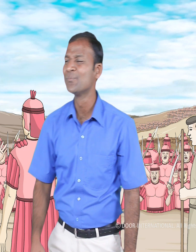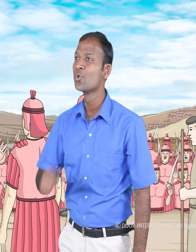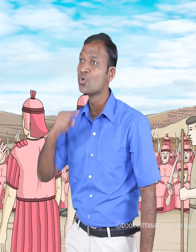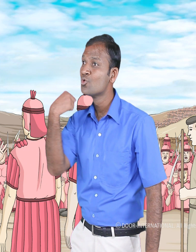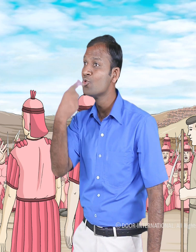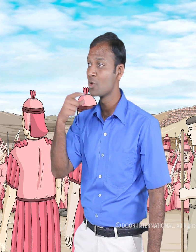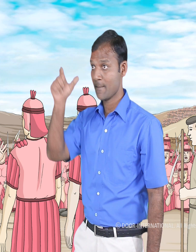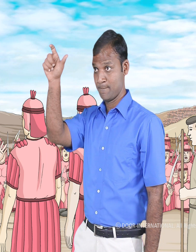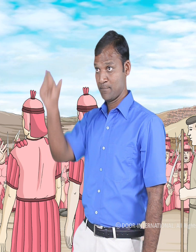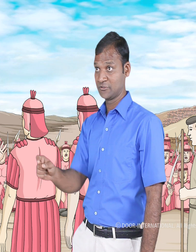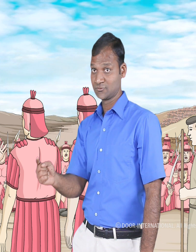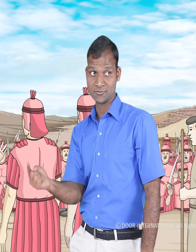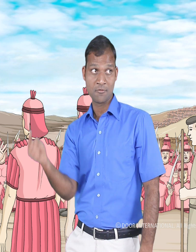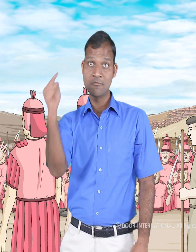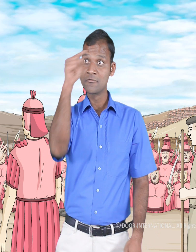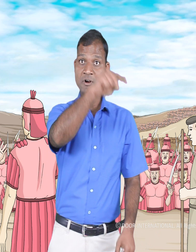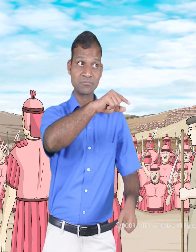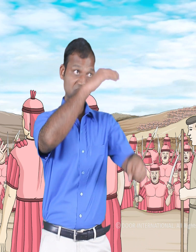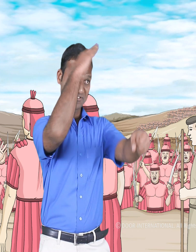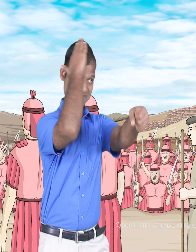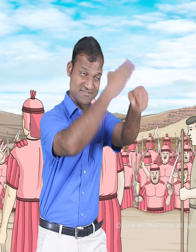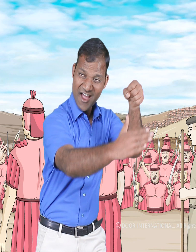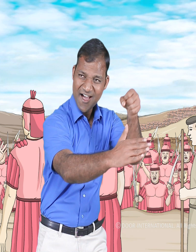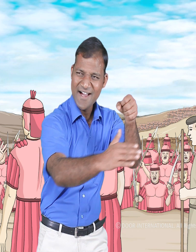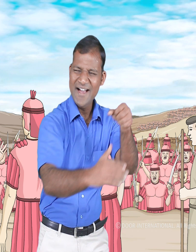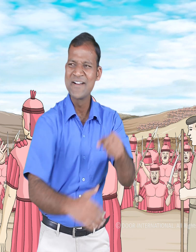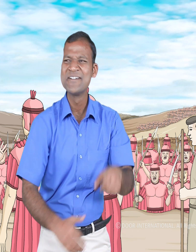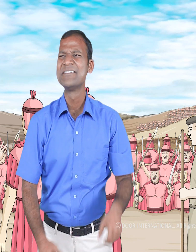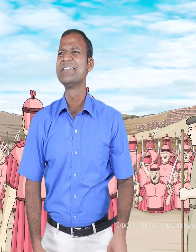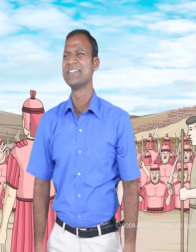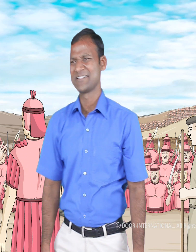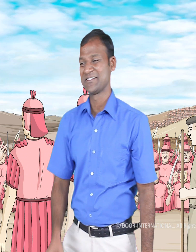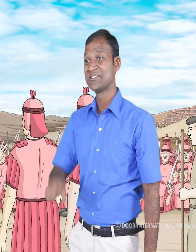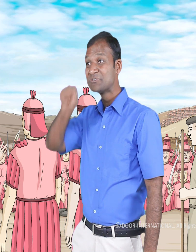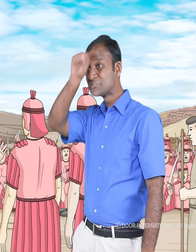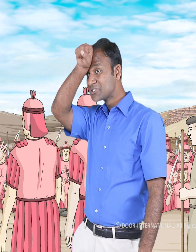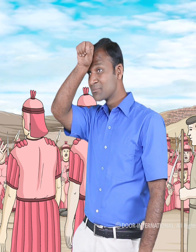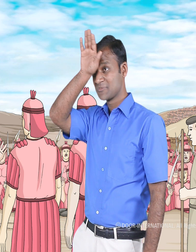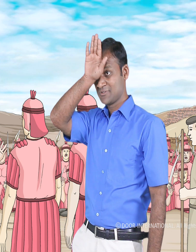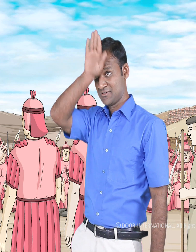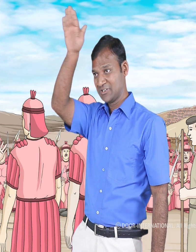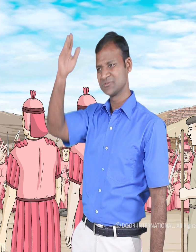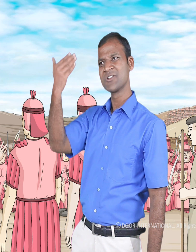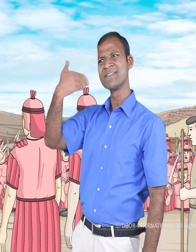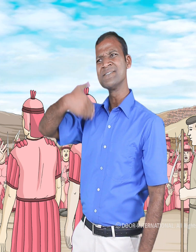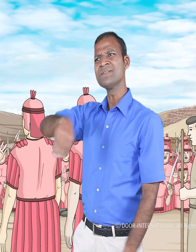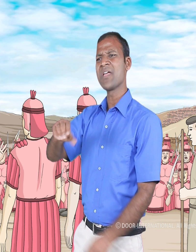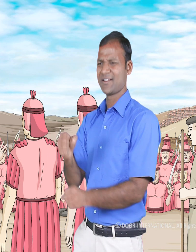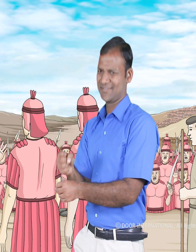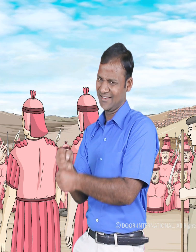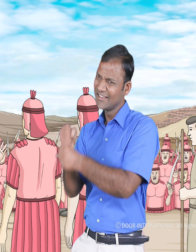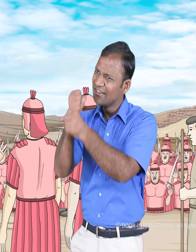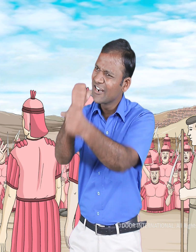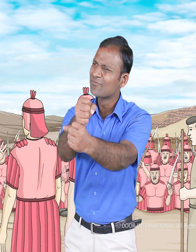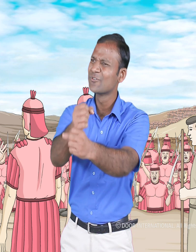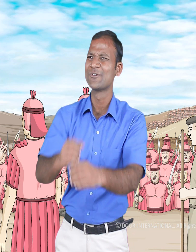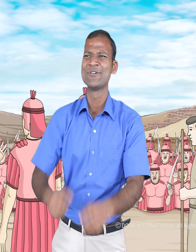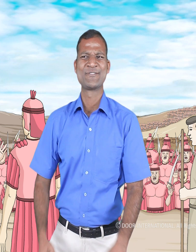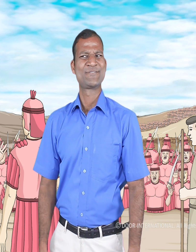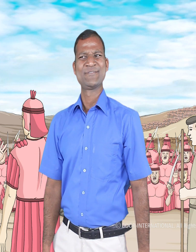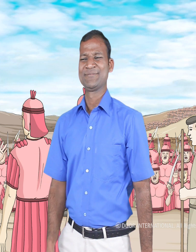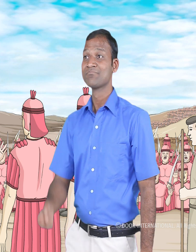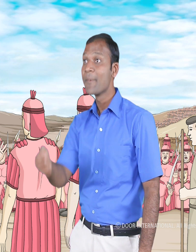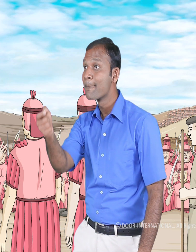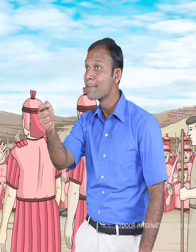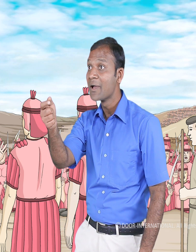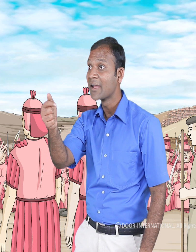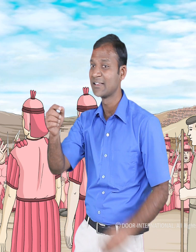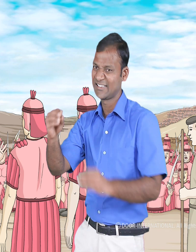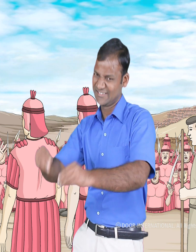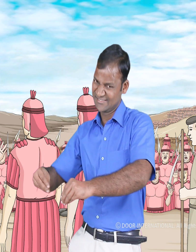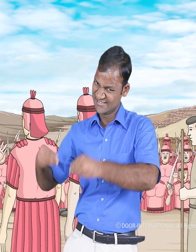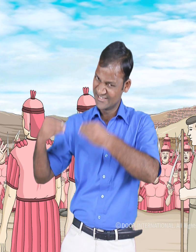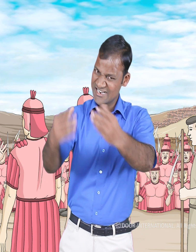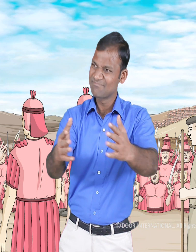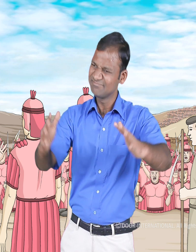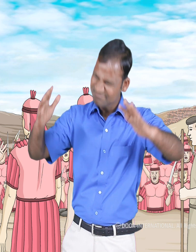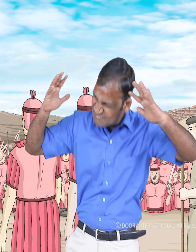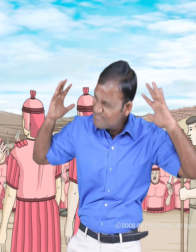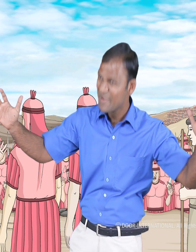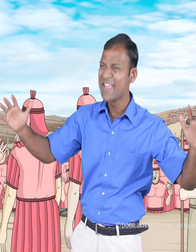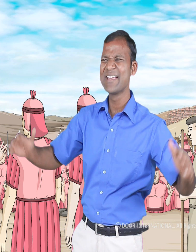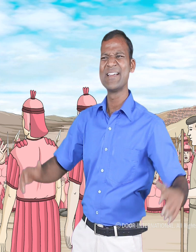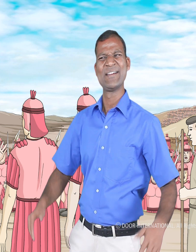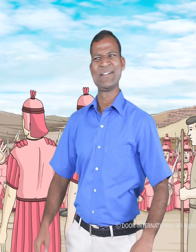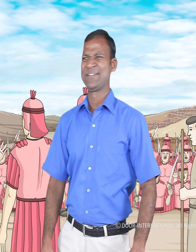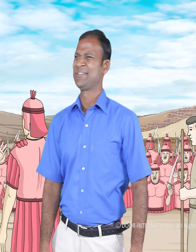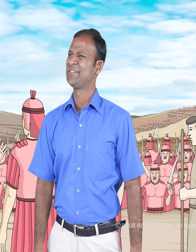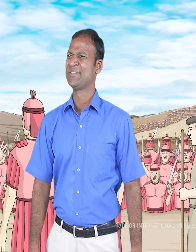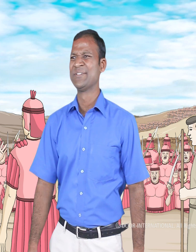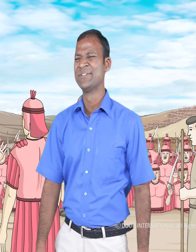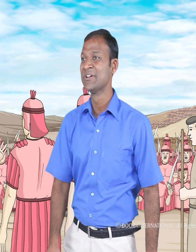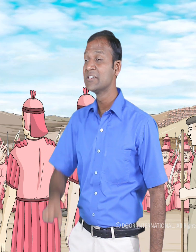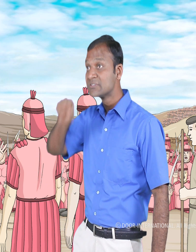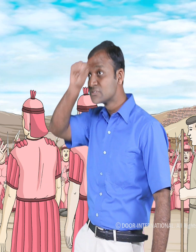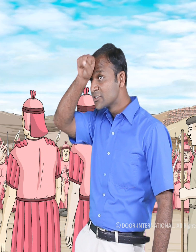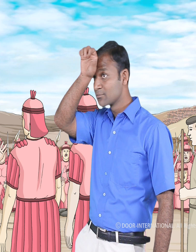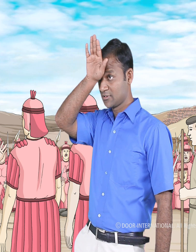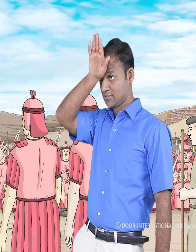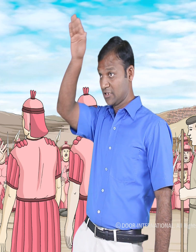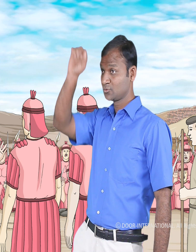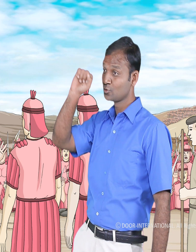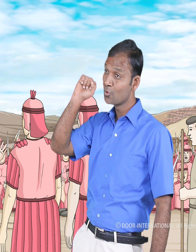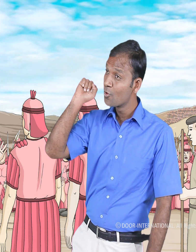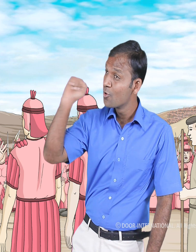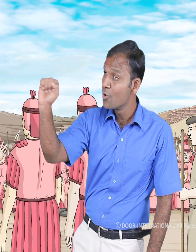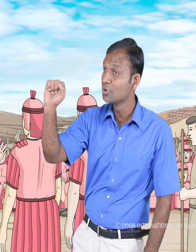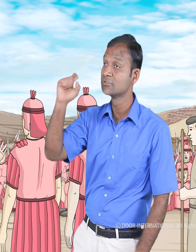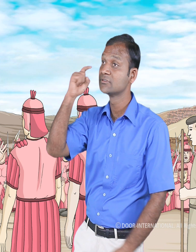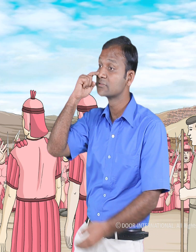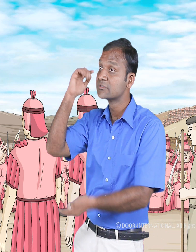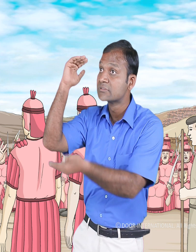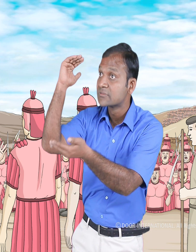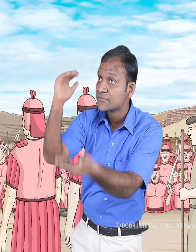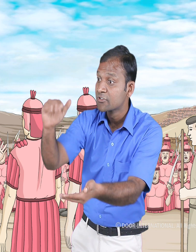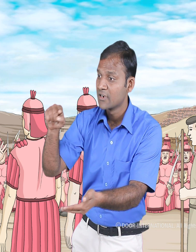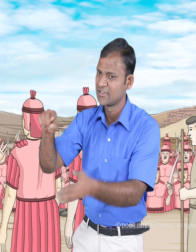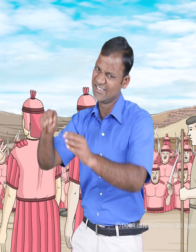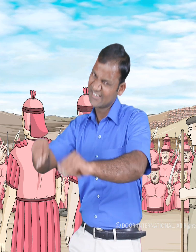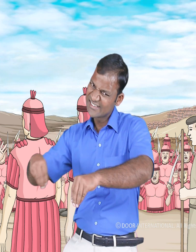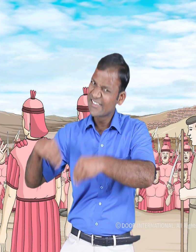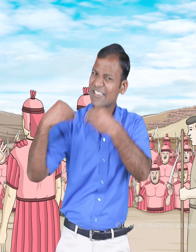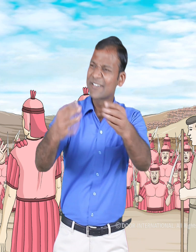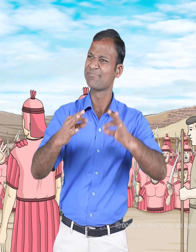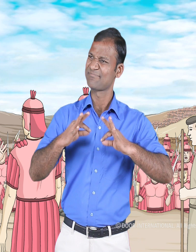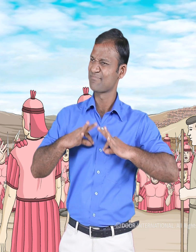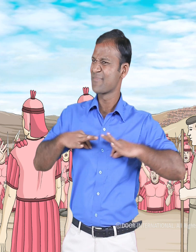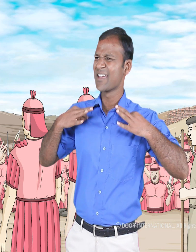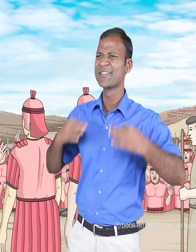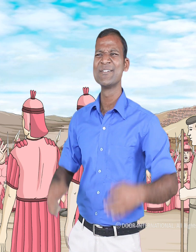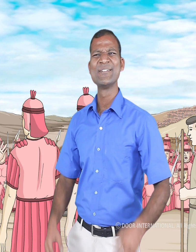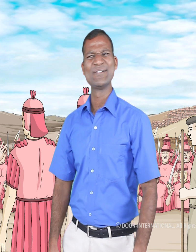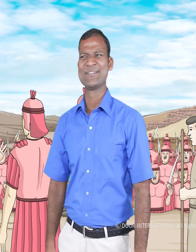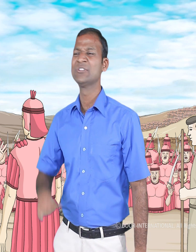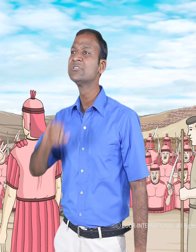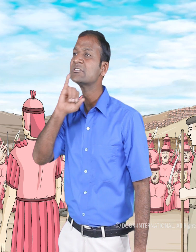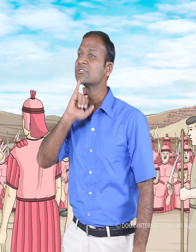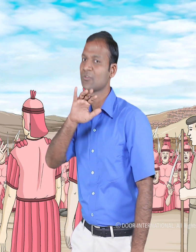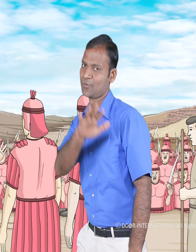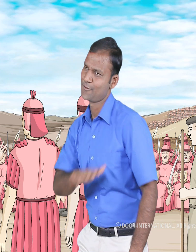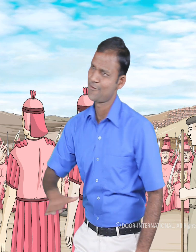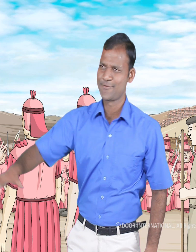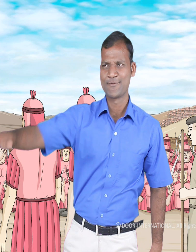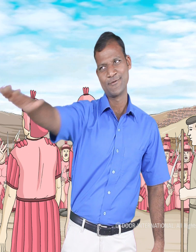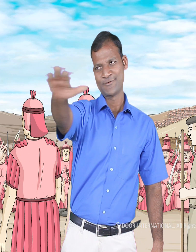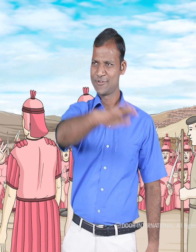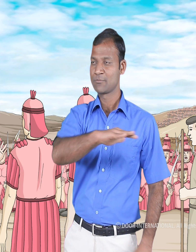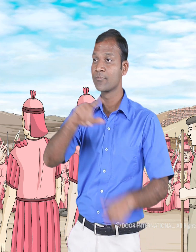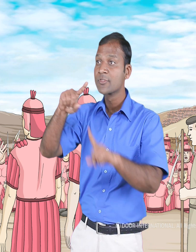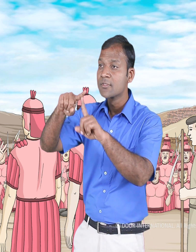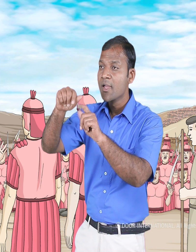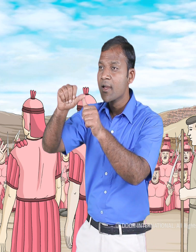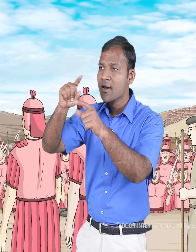To the man who kills him the king will give great riches.